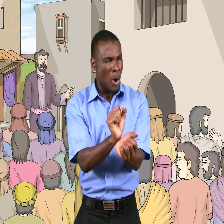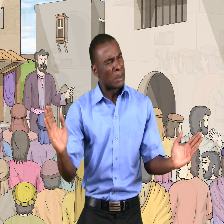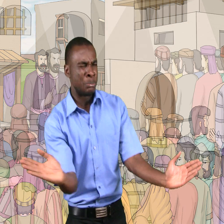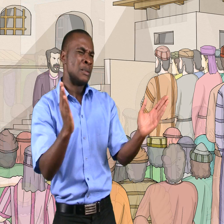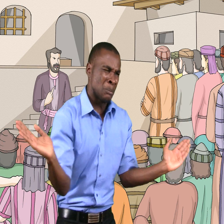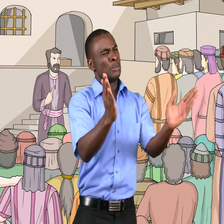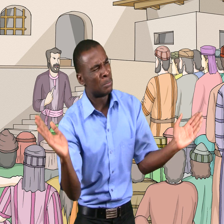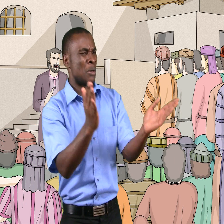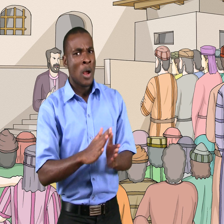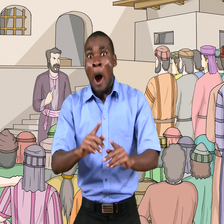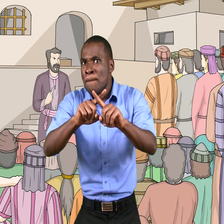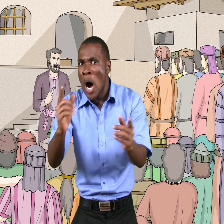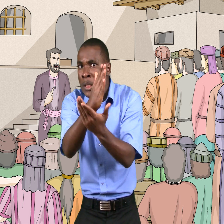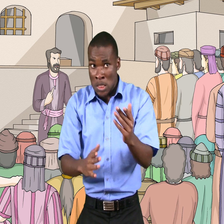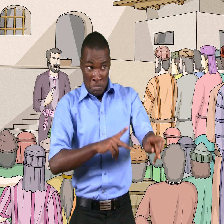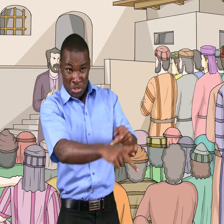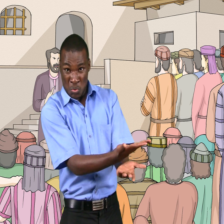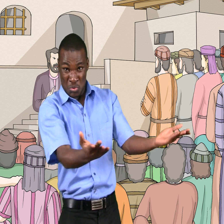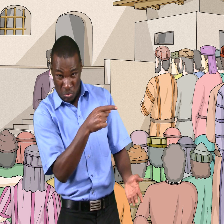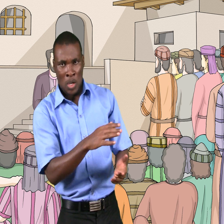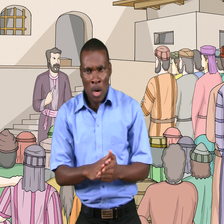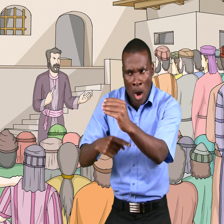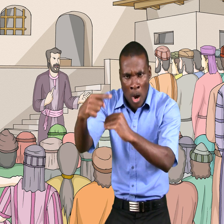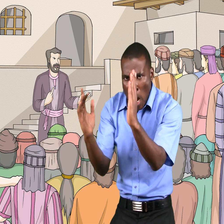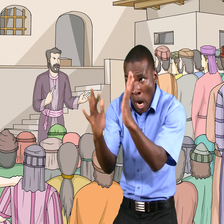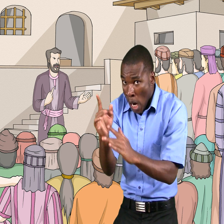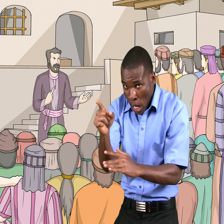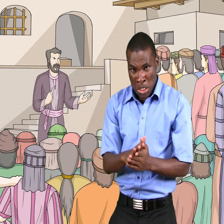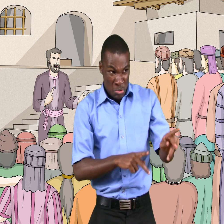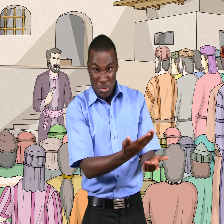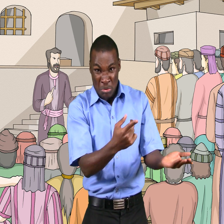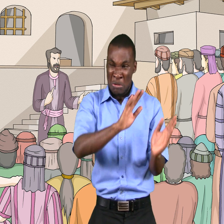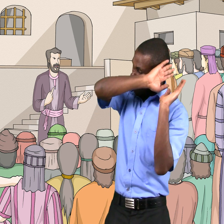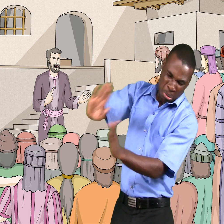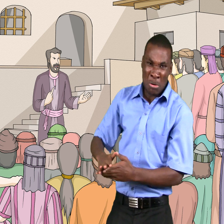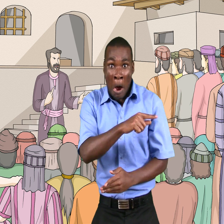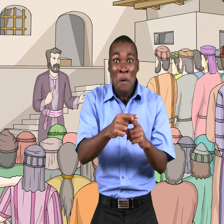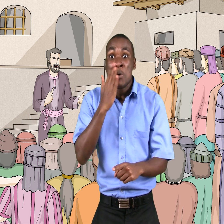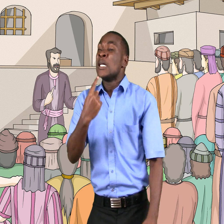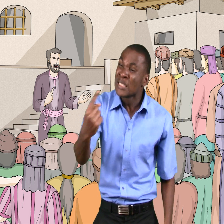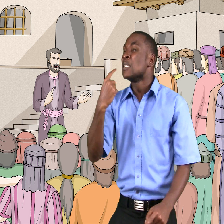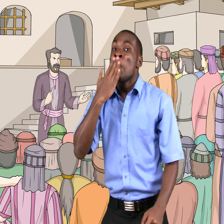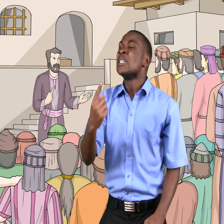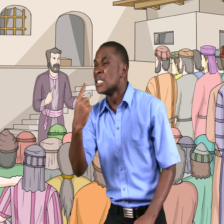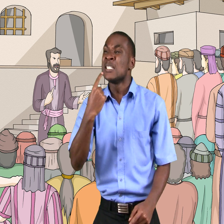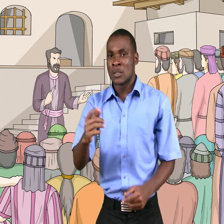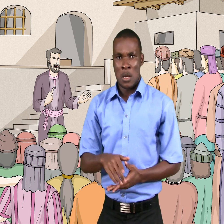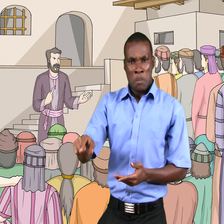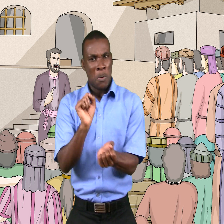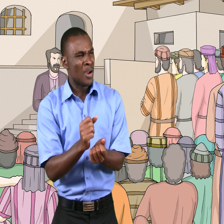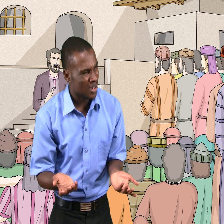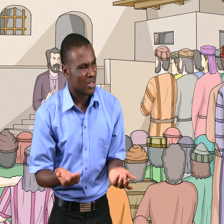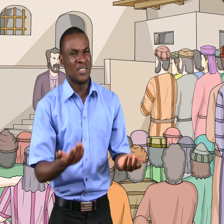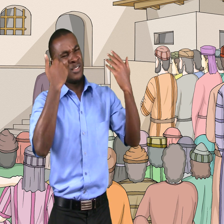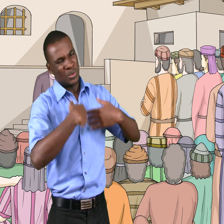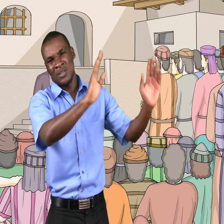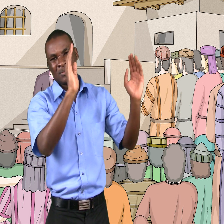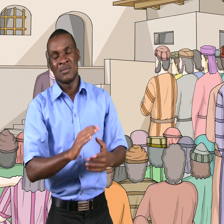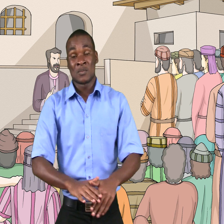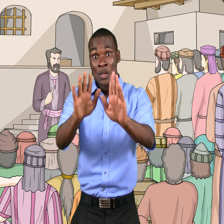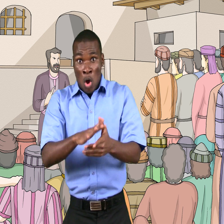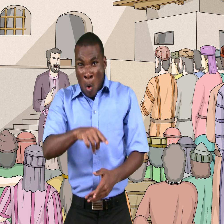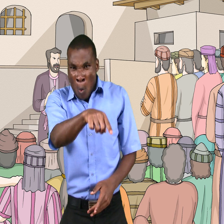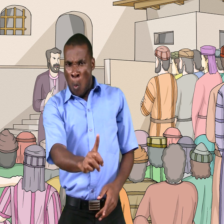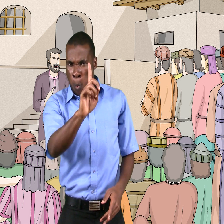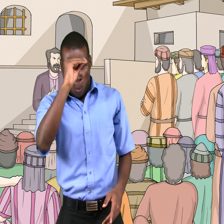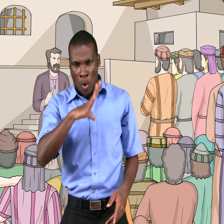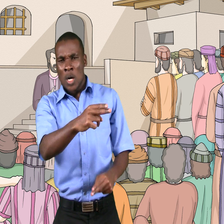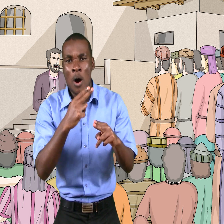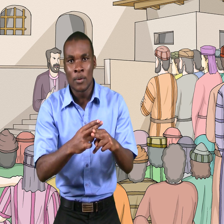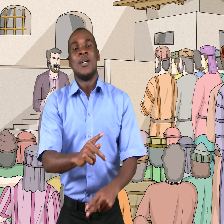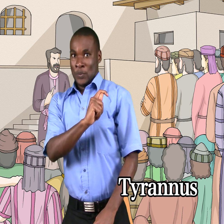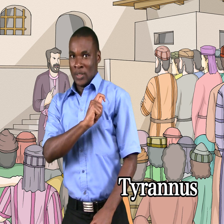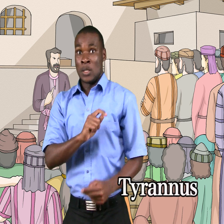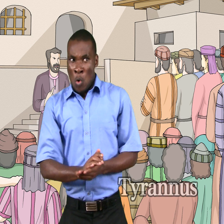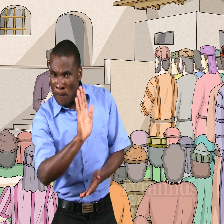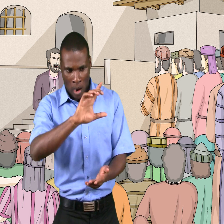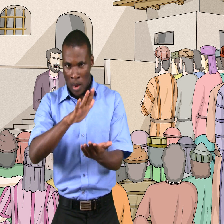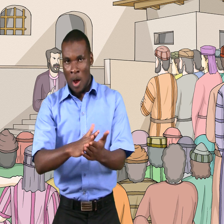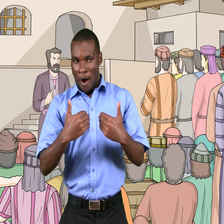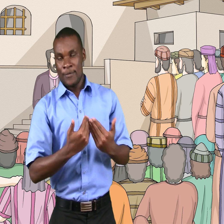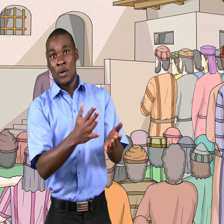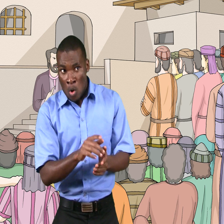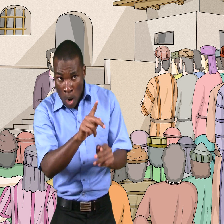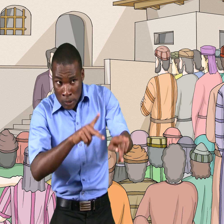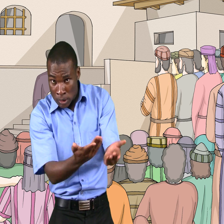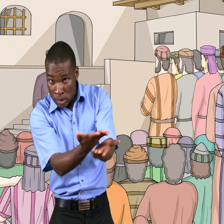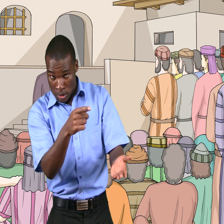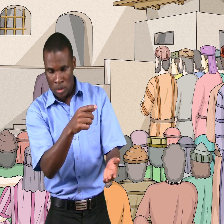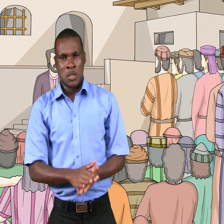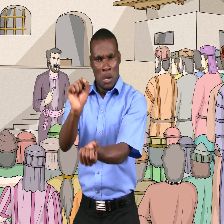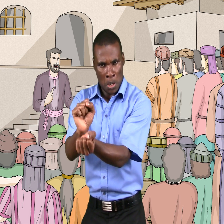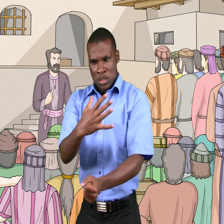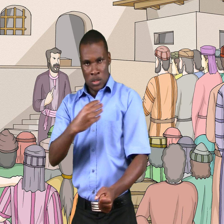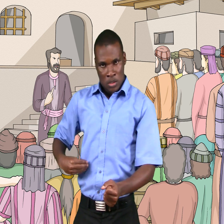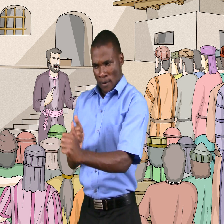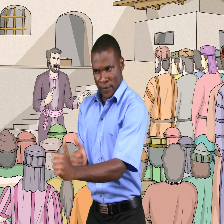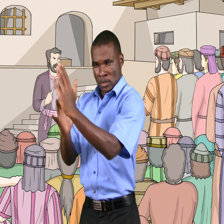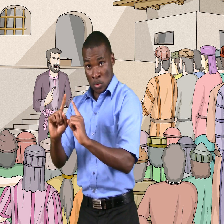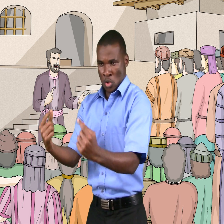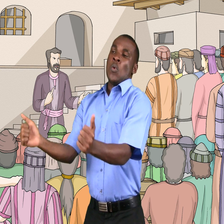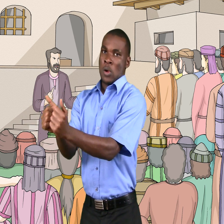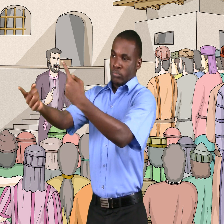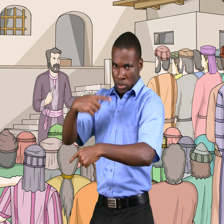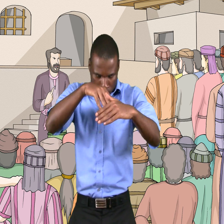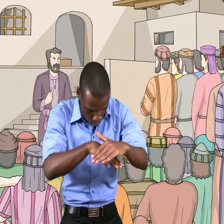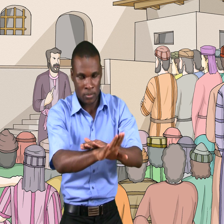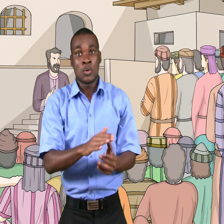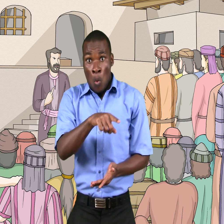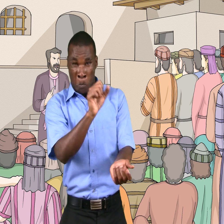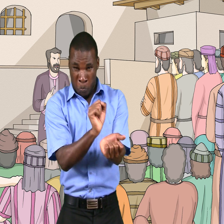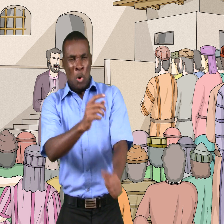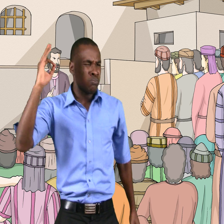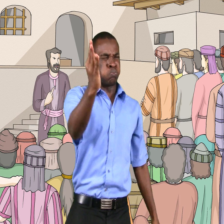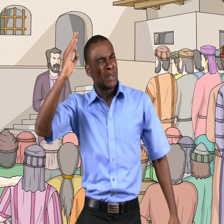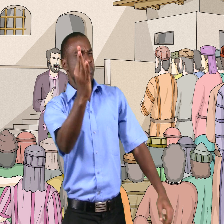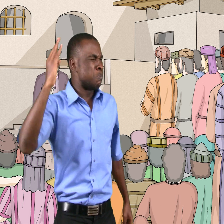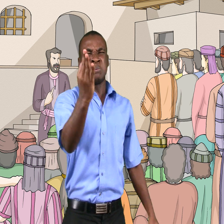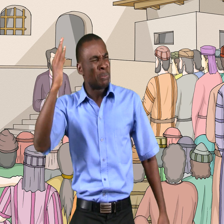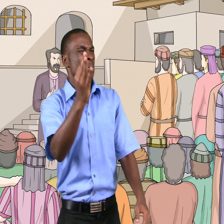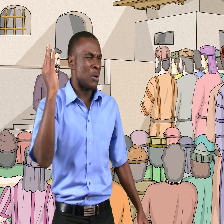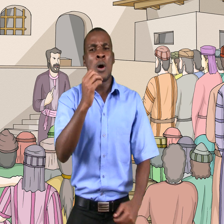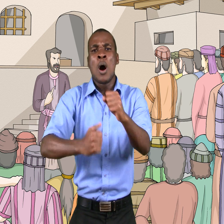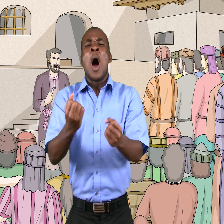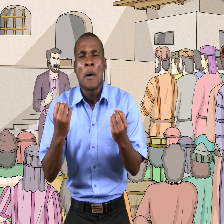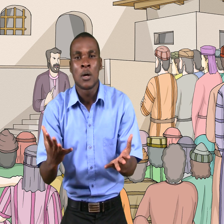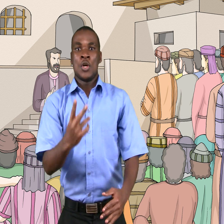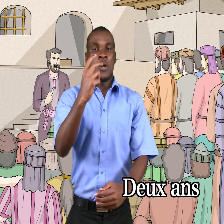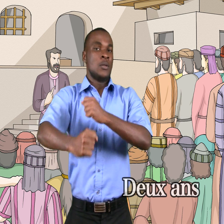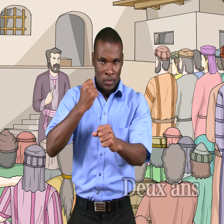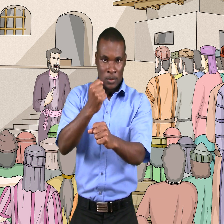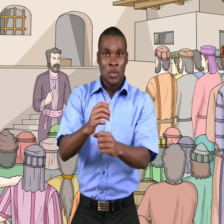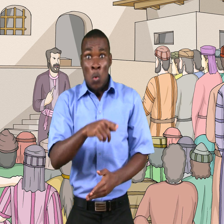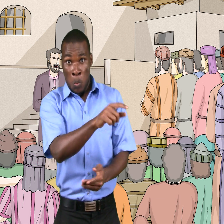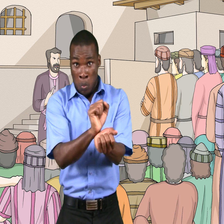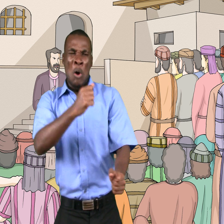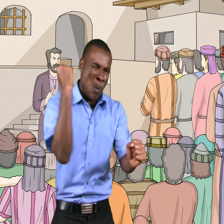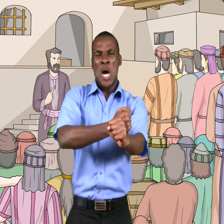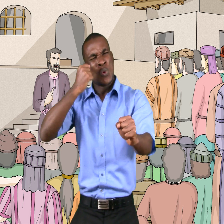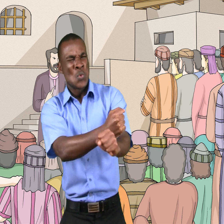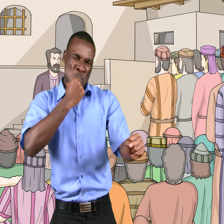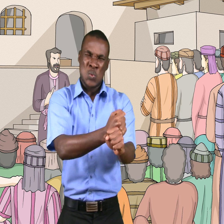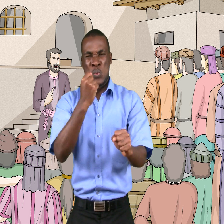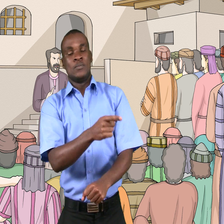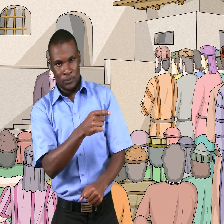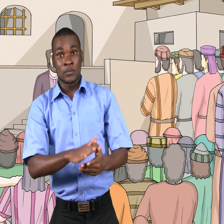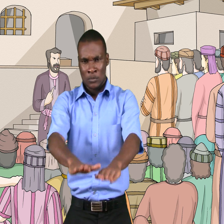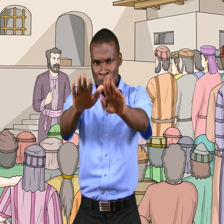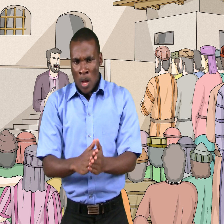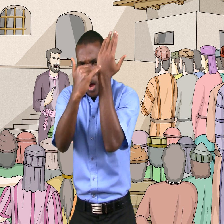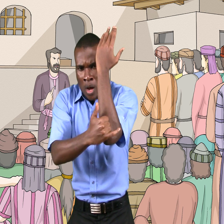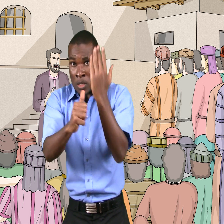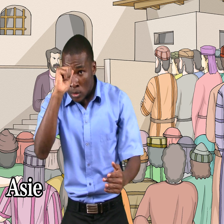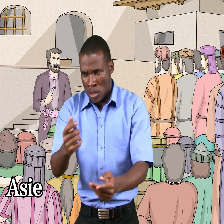But when some of them stubbornly refused to believe and publicly maligned the Way, Paul took his disciples and left the synagogue to conduct daily discussions in the lecture hall of Tyrannus.